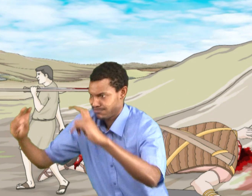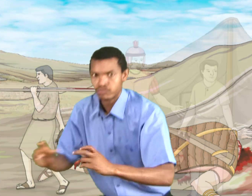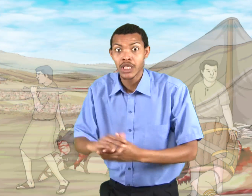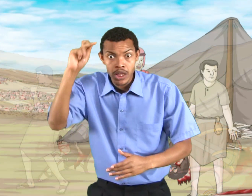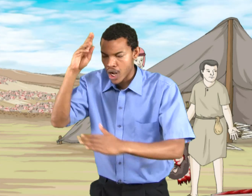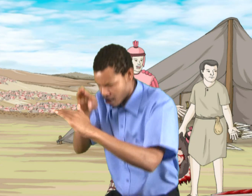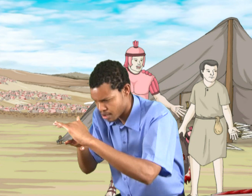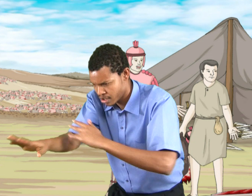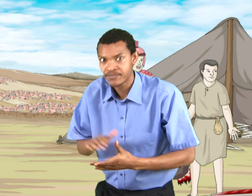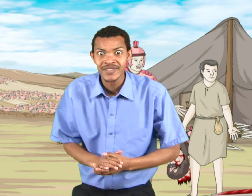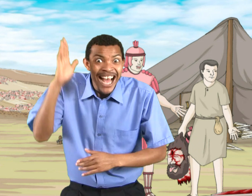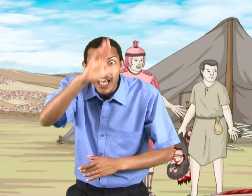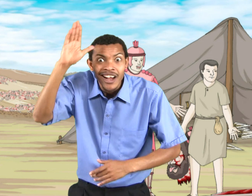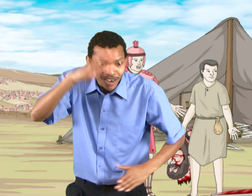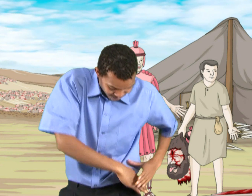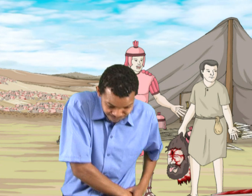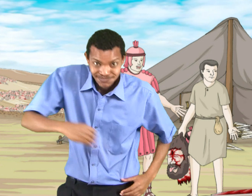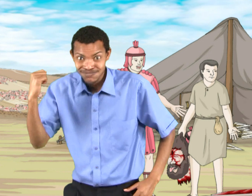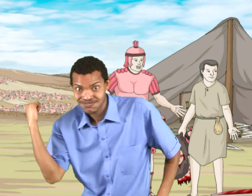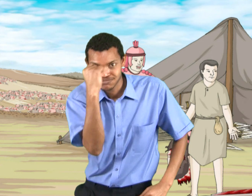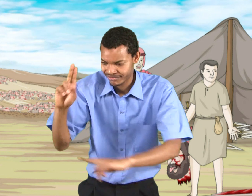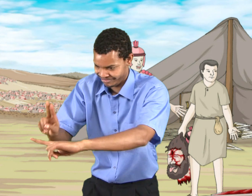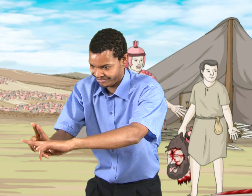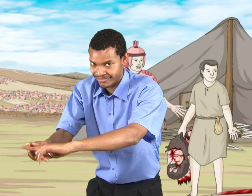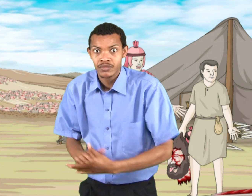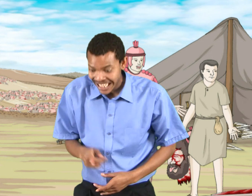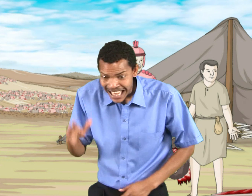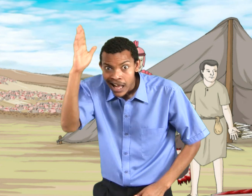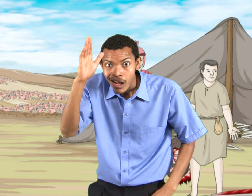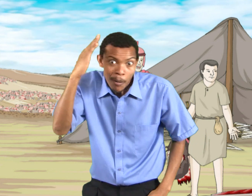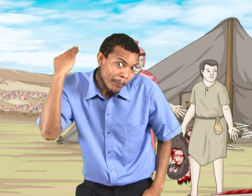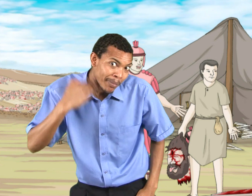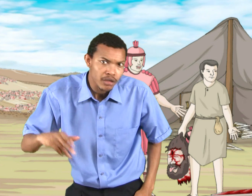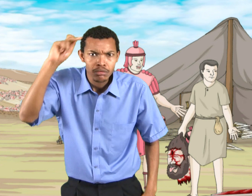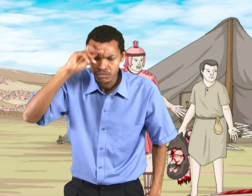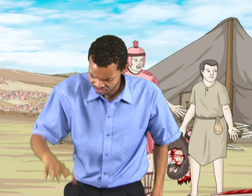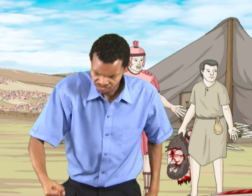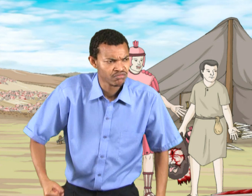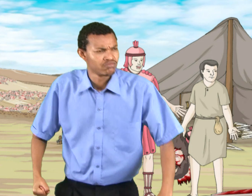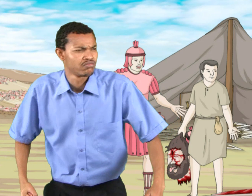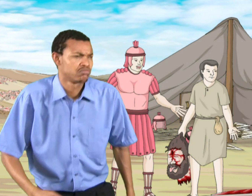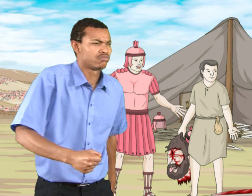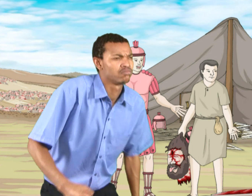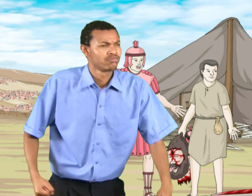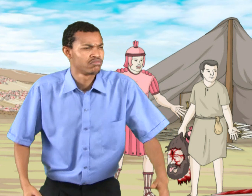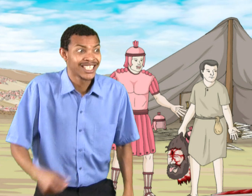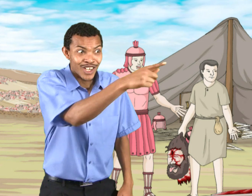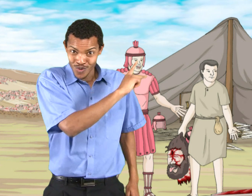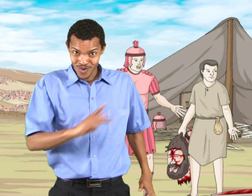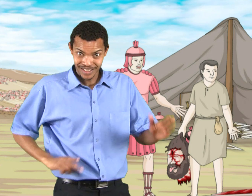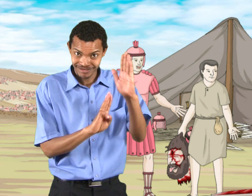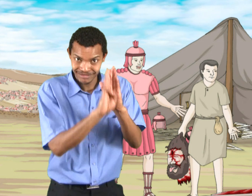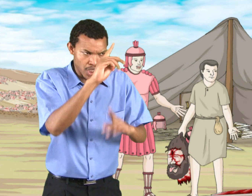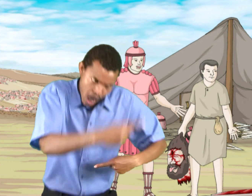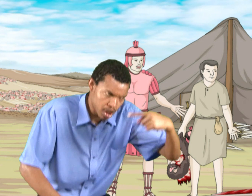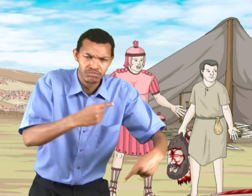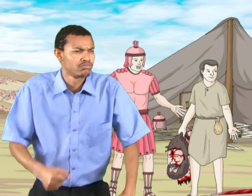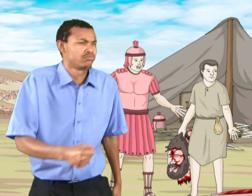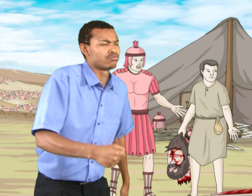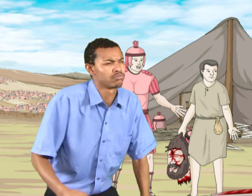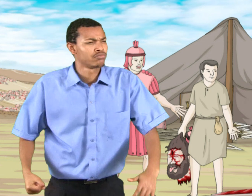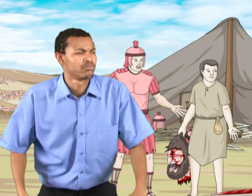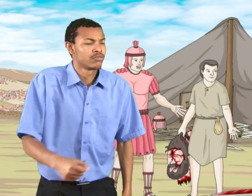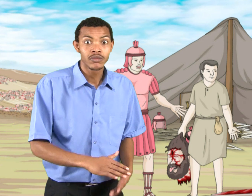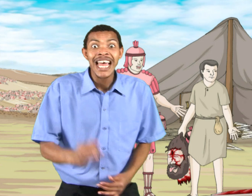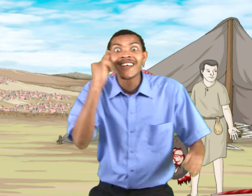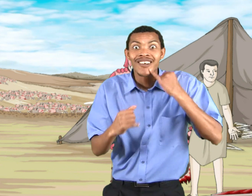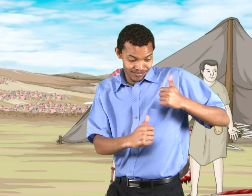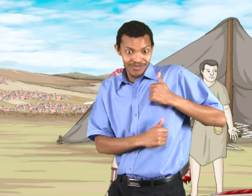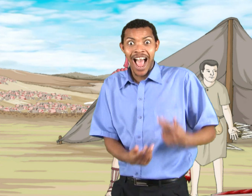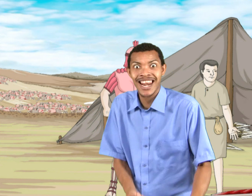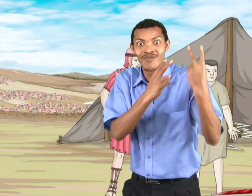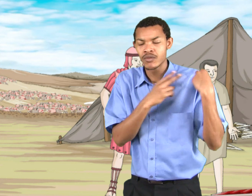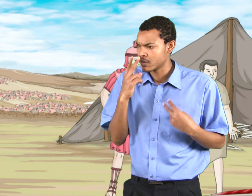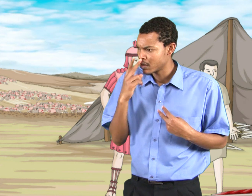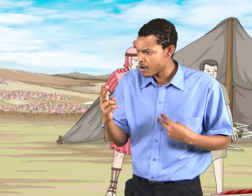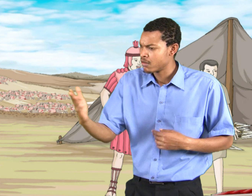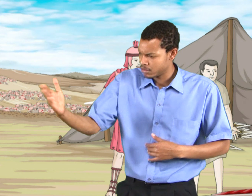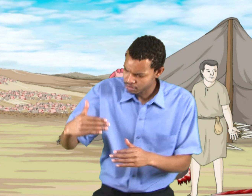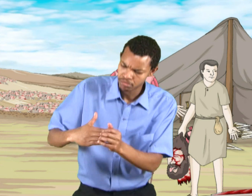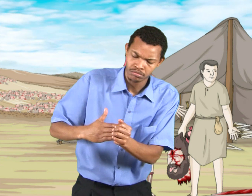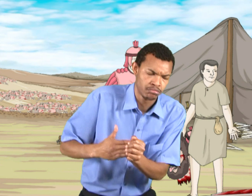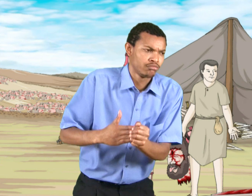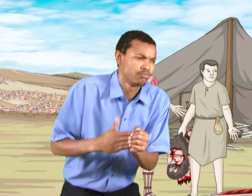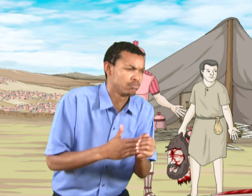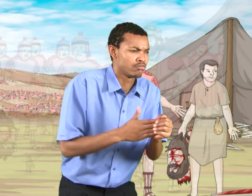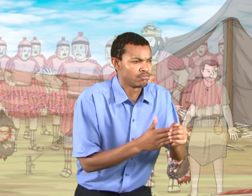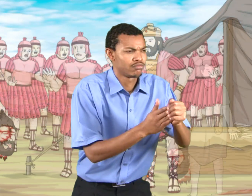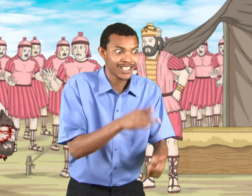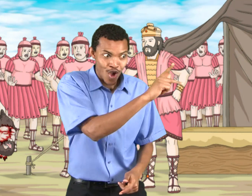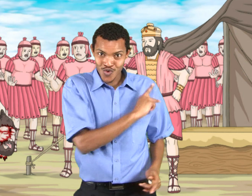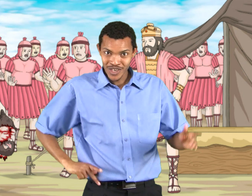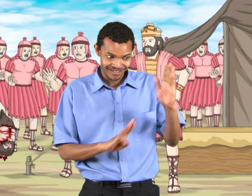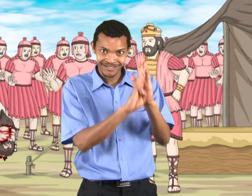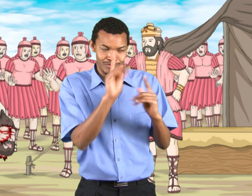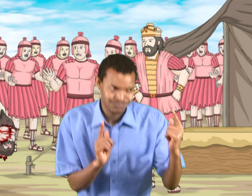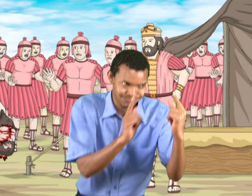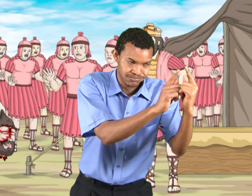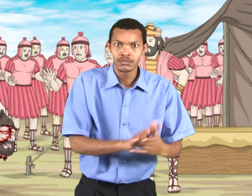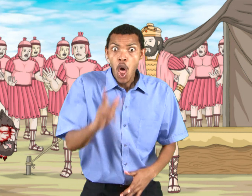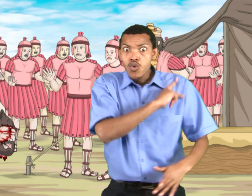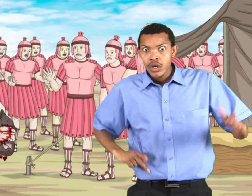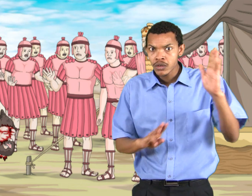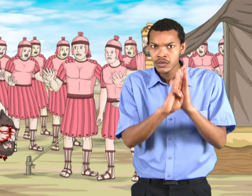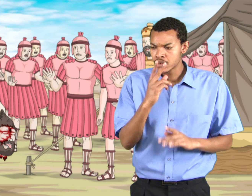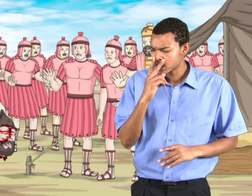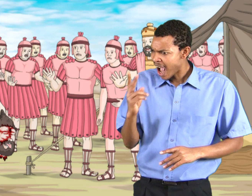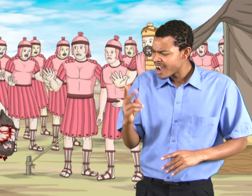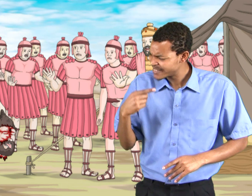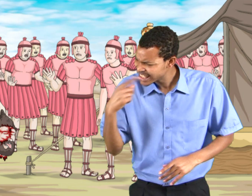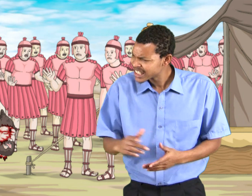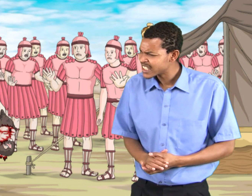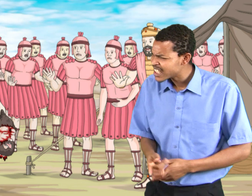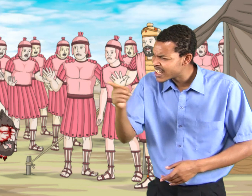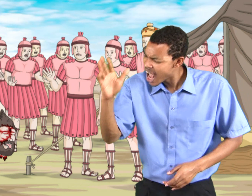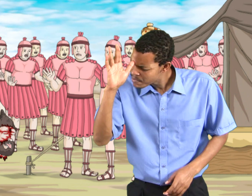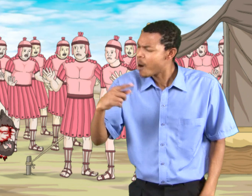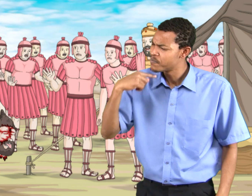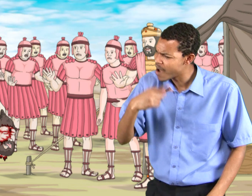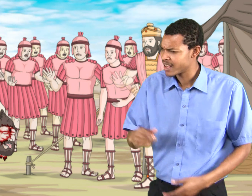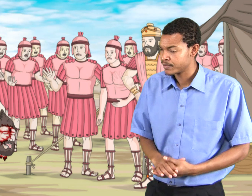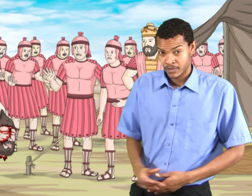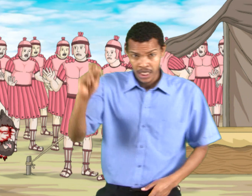So when David returned from killing the Philistine, still holding his head in his hand, Abner took him and brought him before Saul.